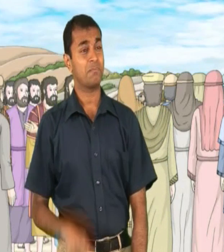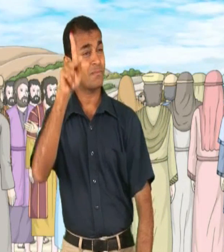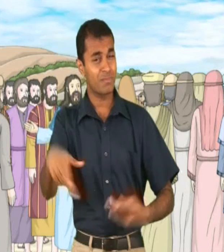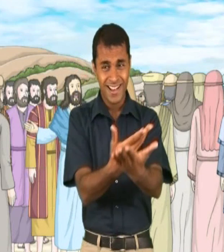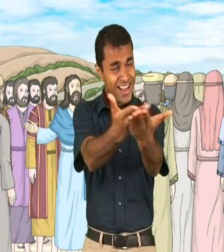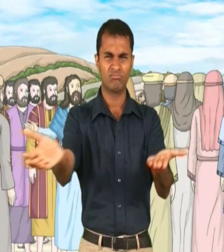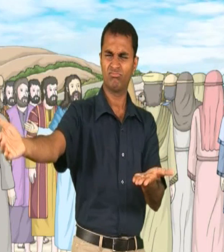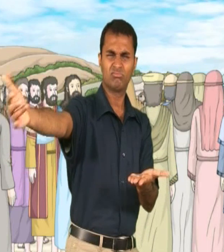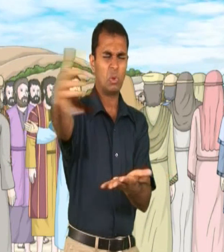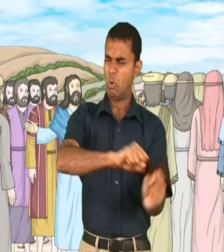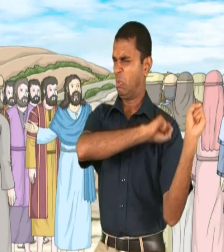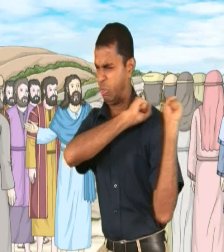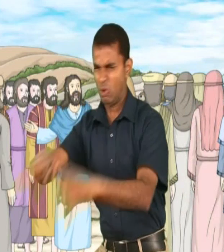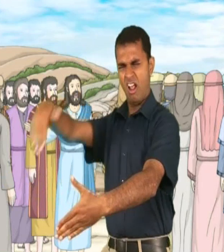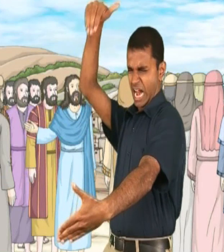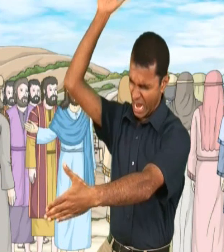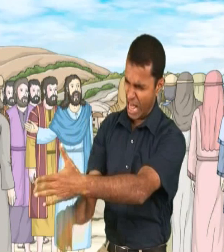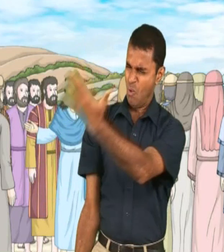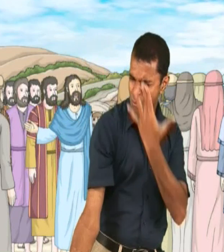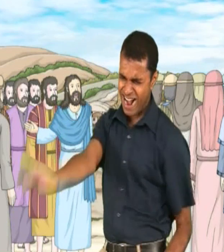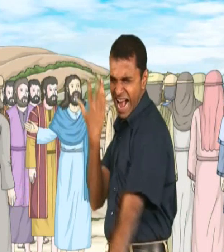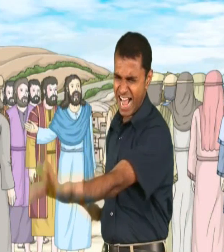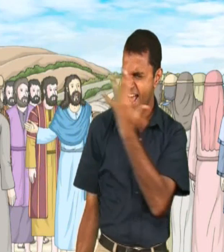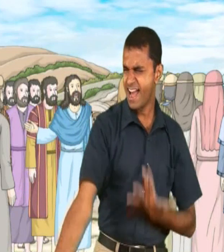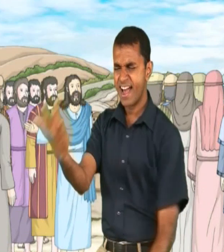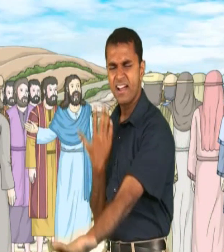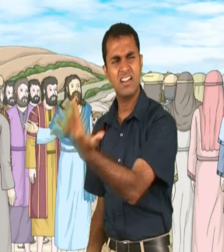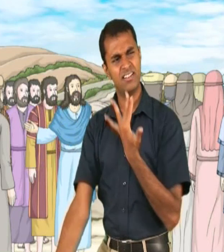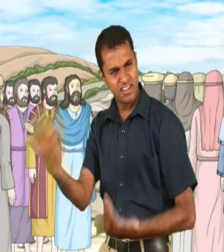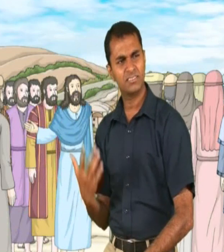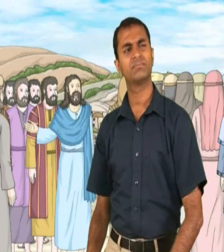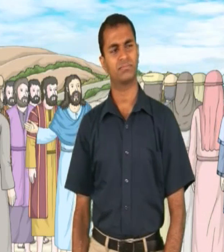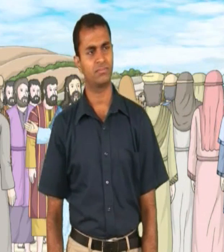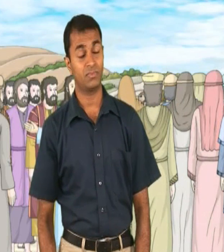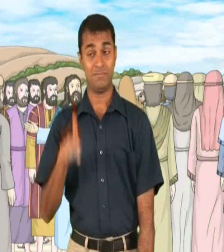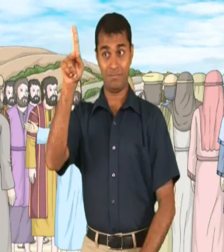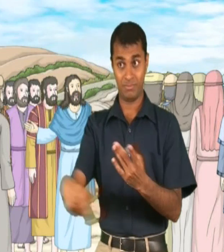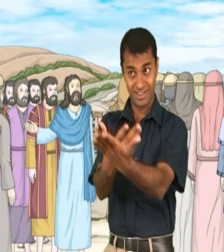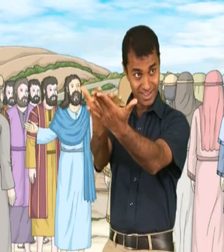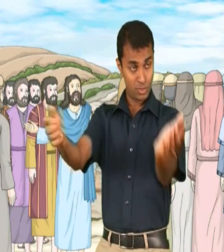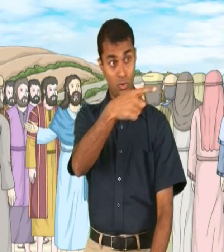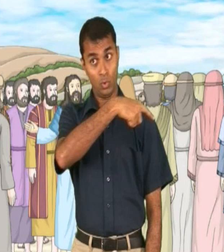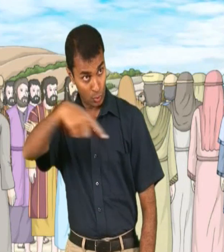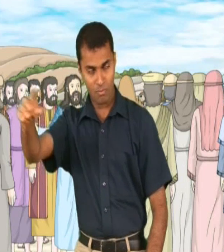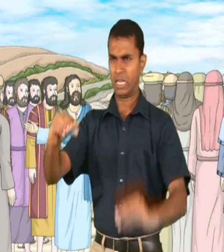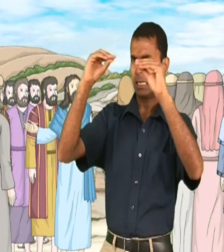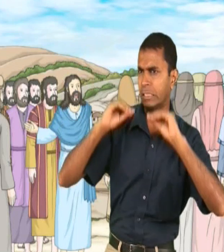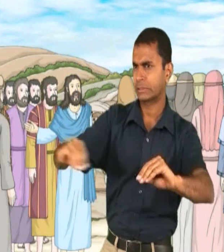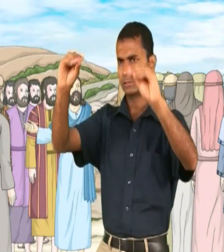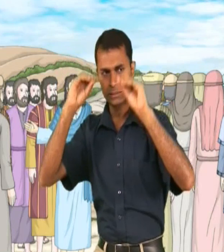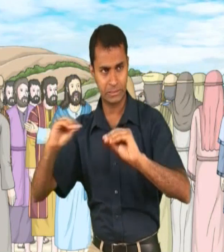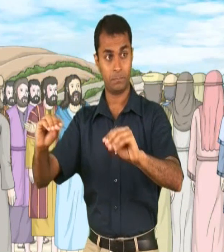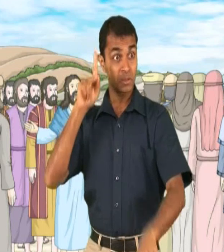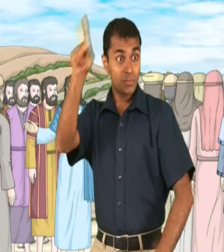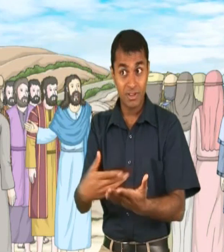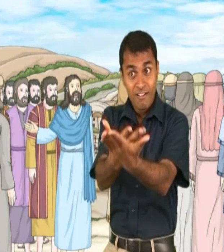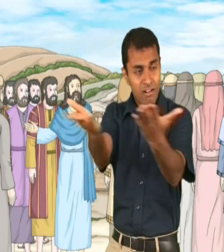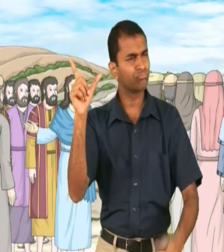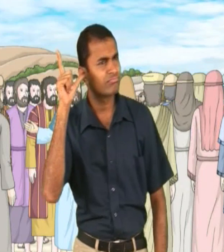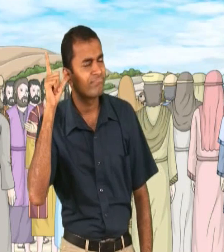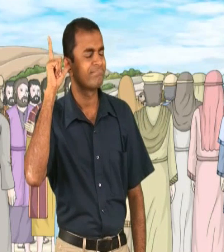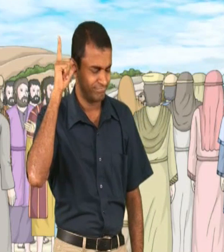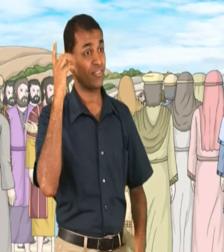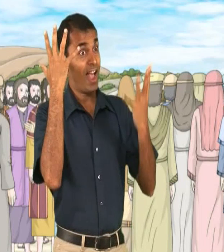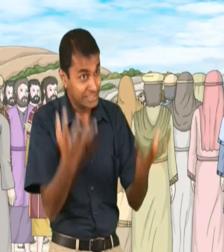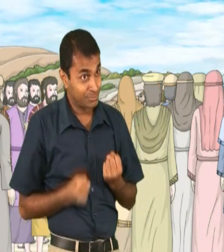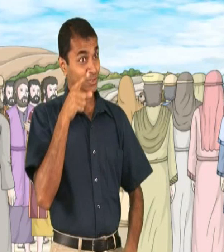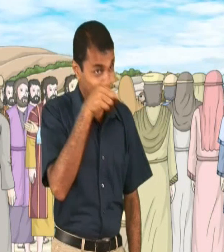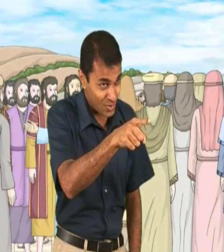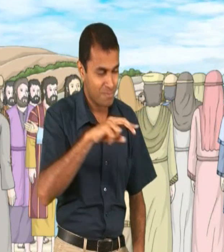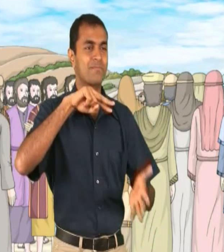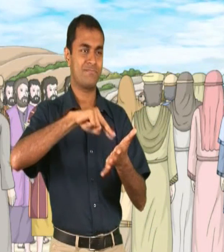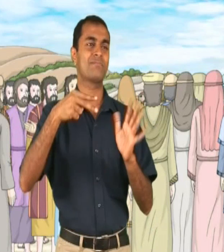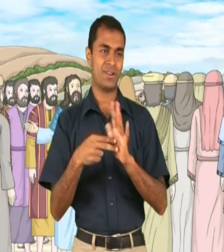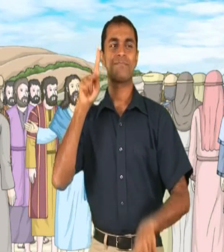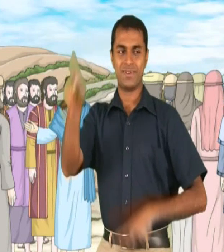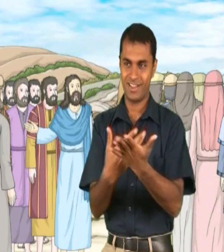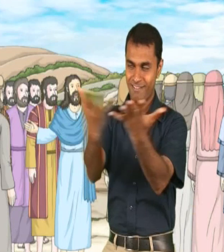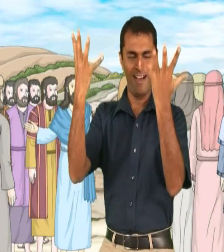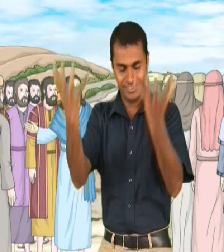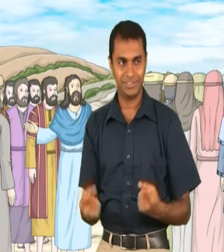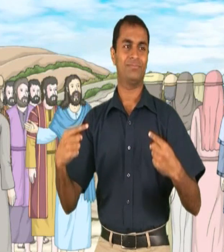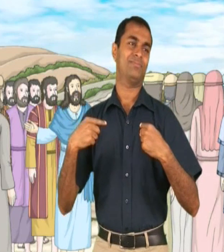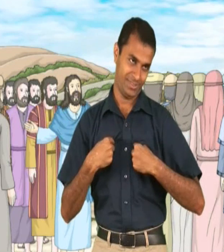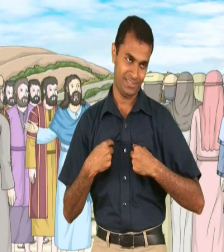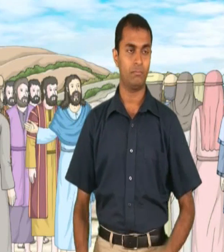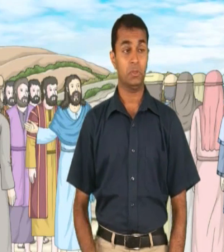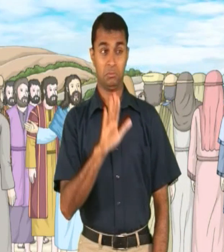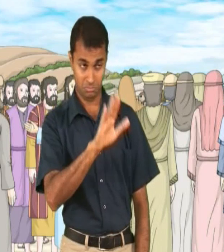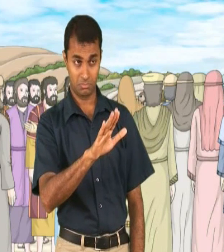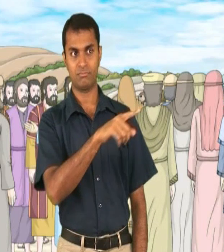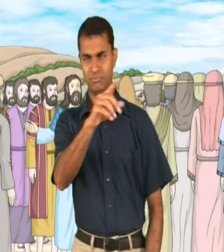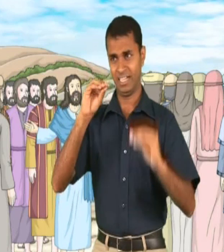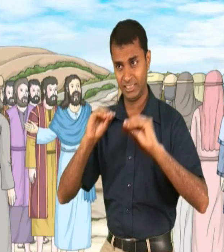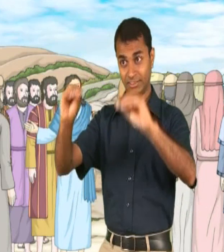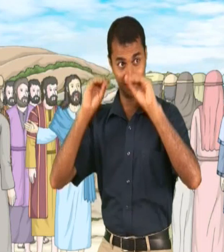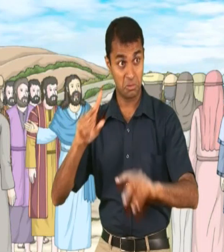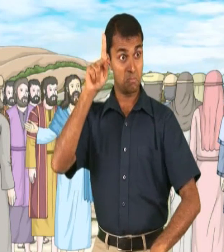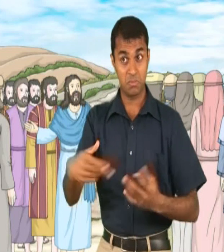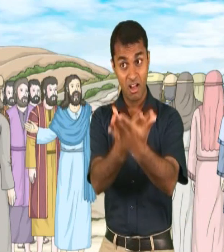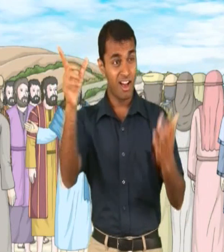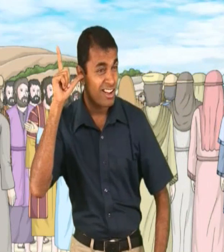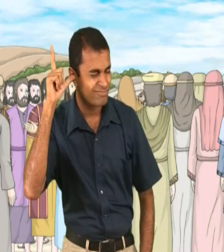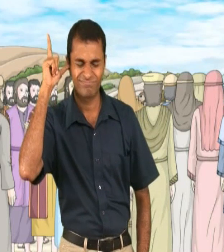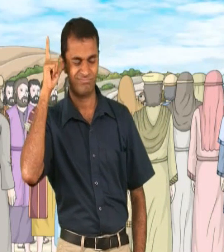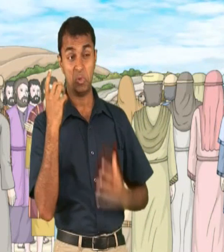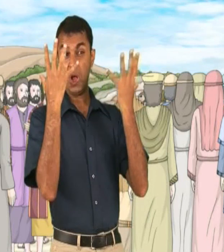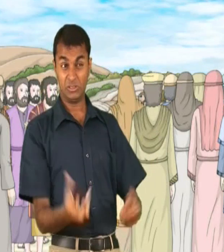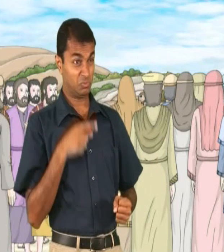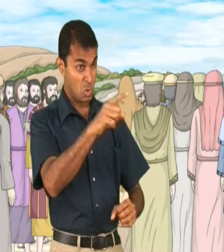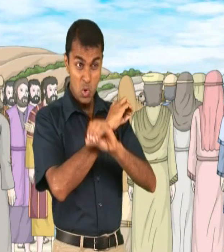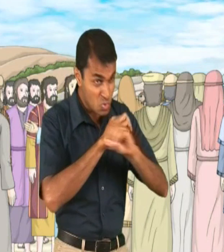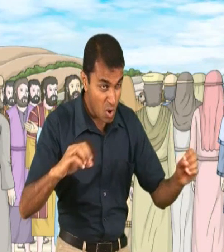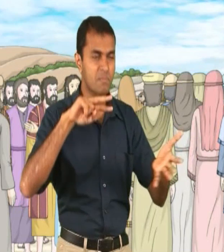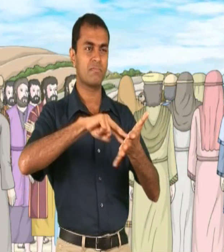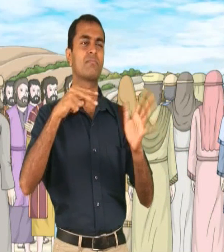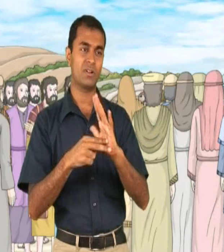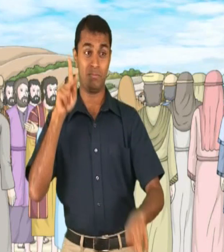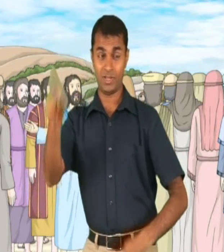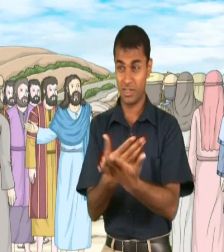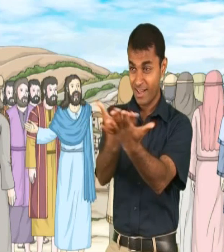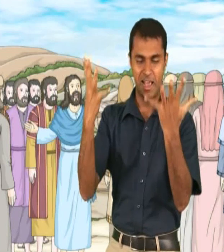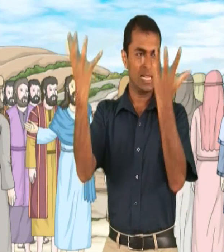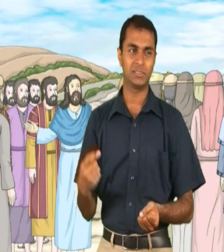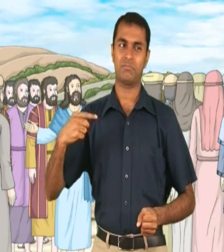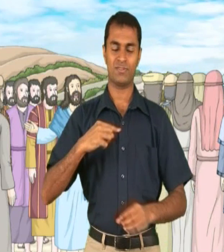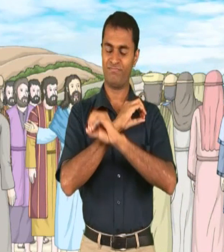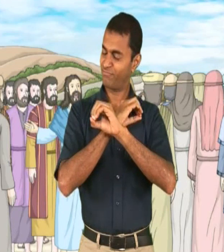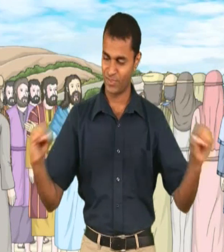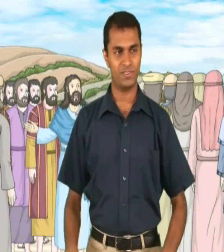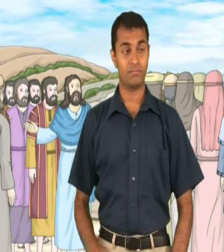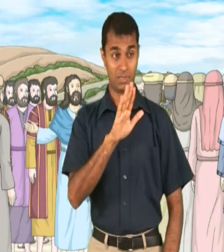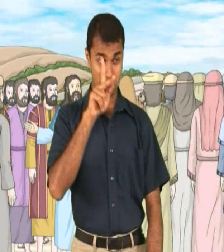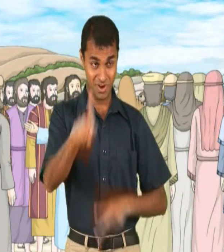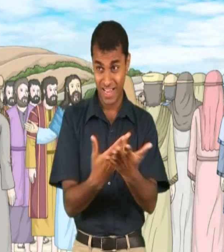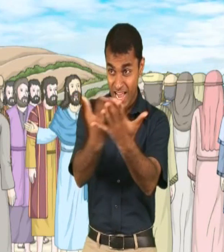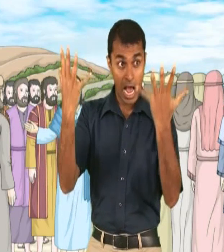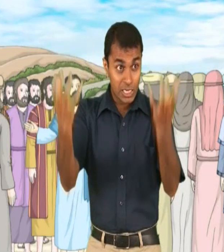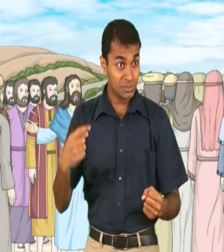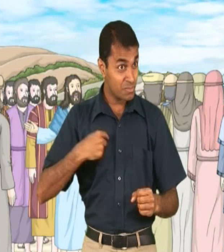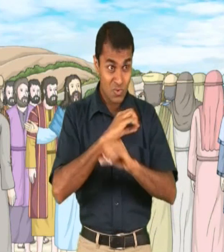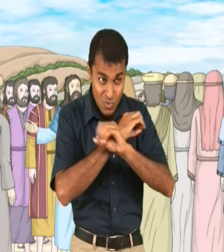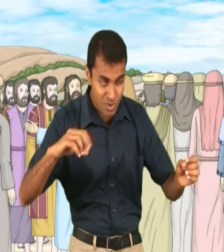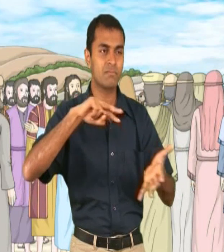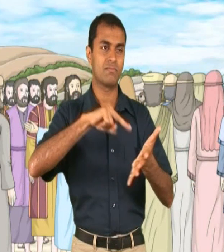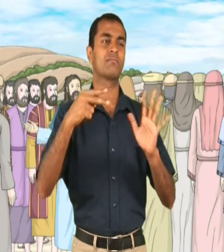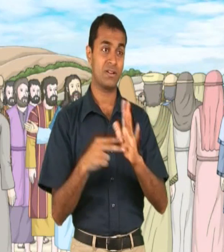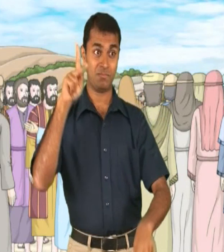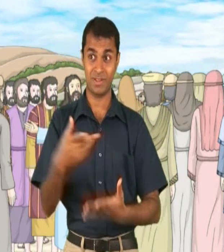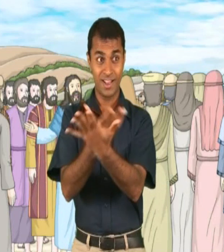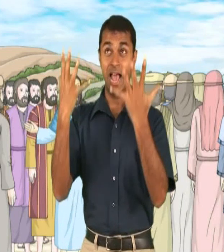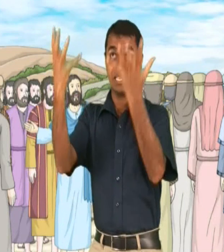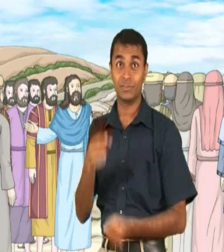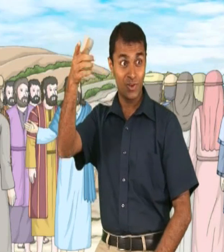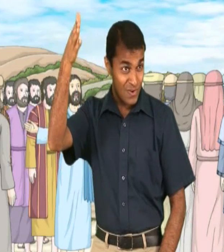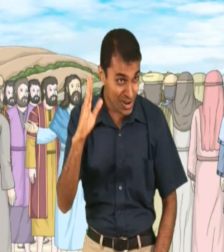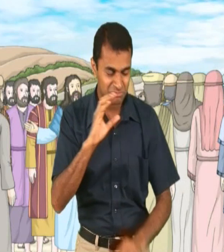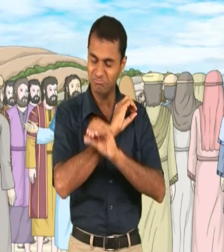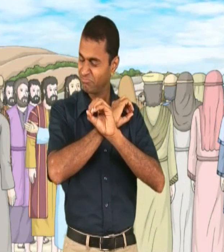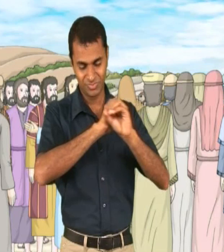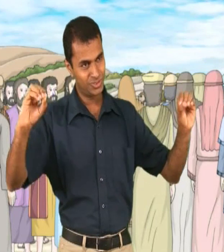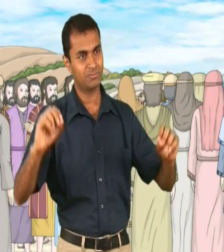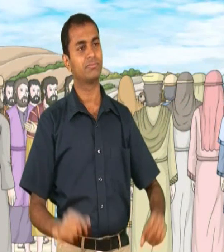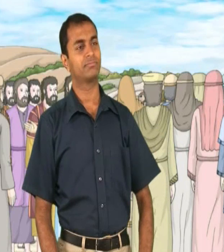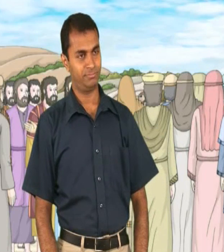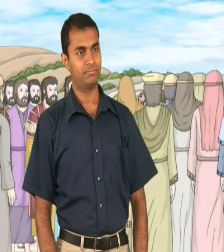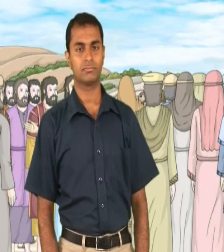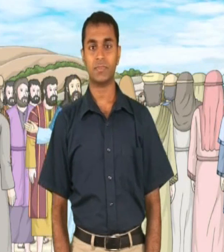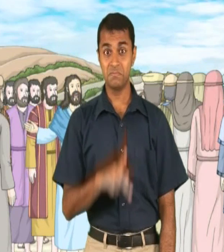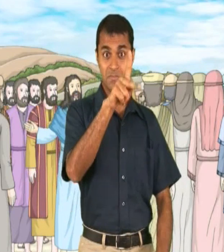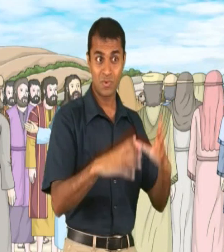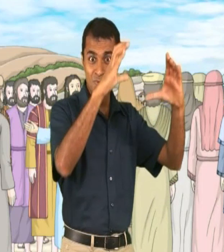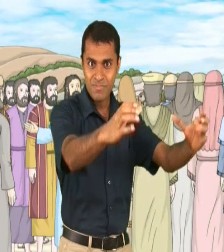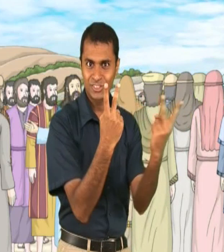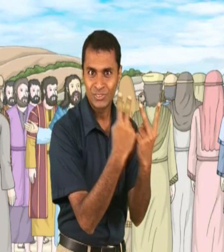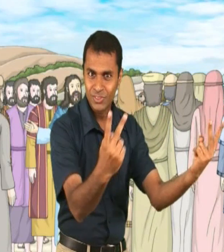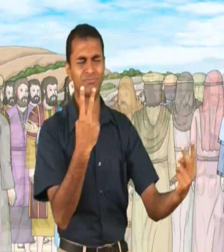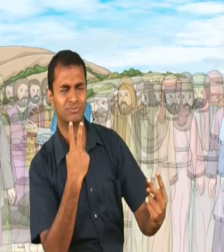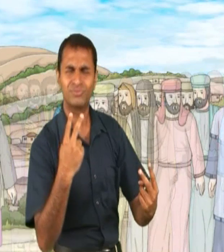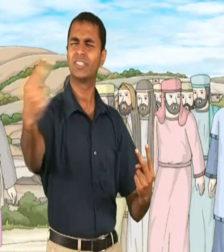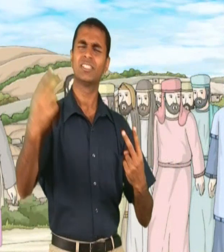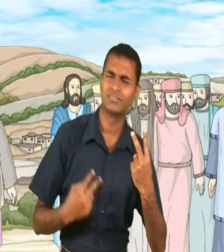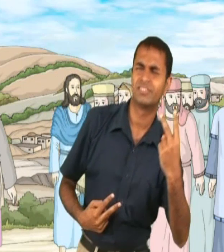No, you will be brought down to Hades! Whoever listens to you listens to Me; whoever rejects you rejects Me;